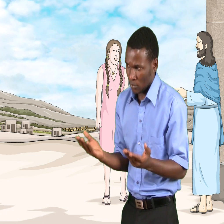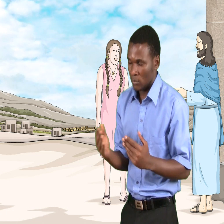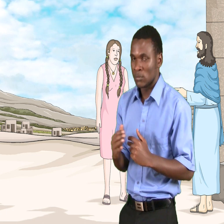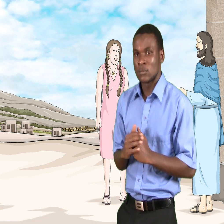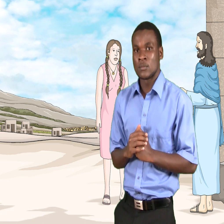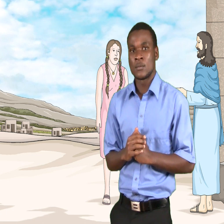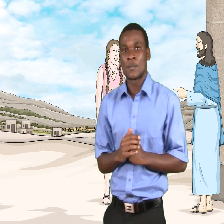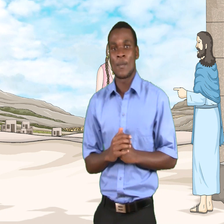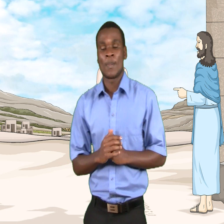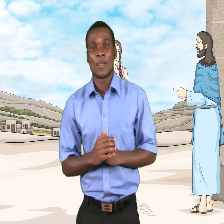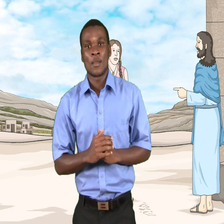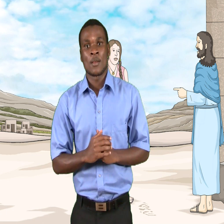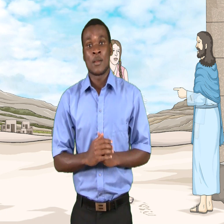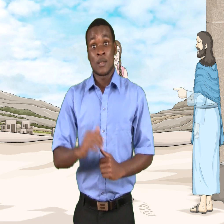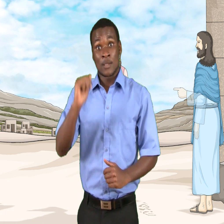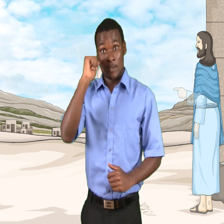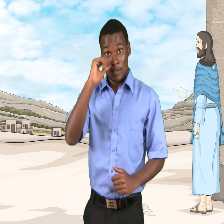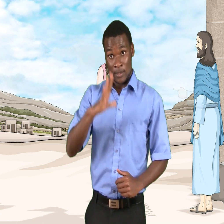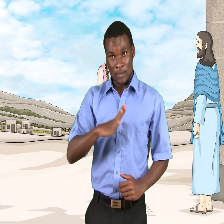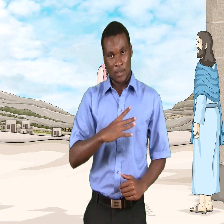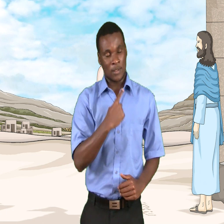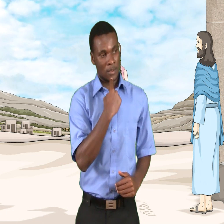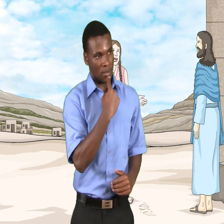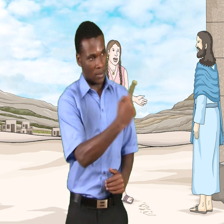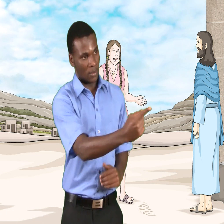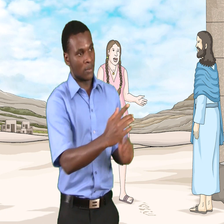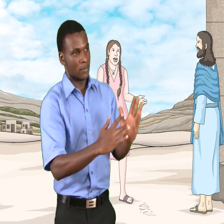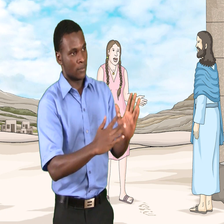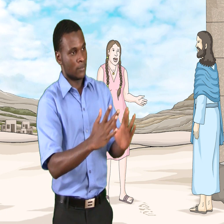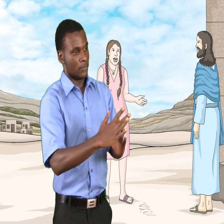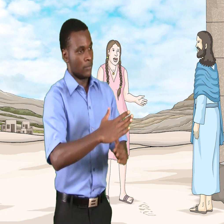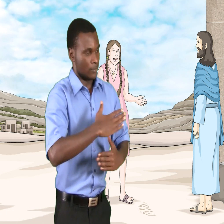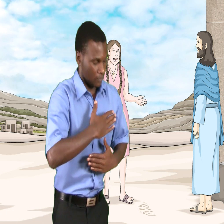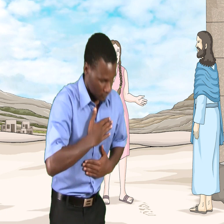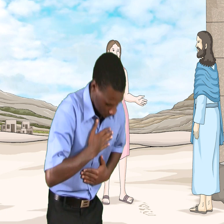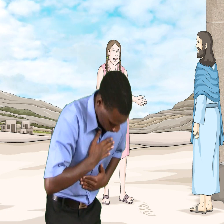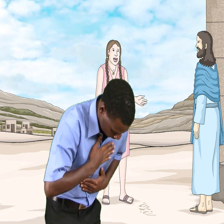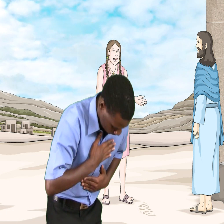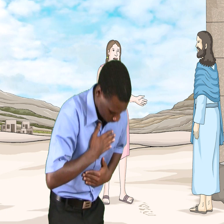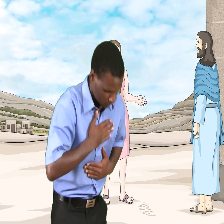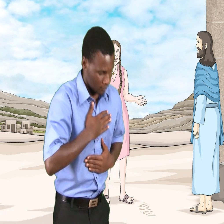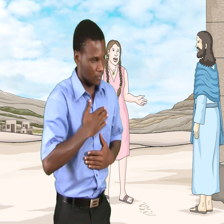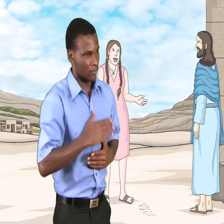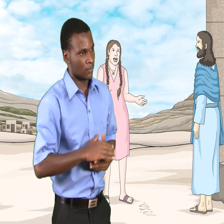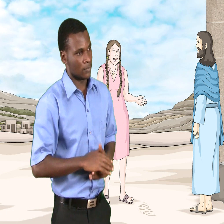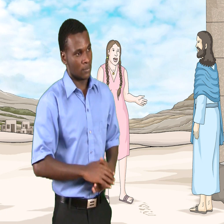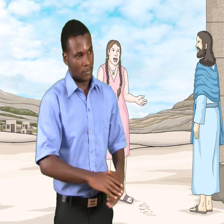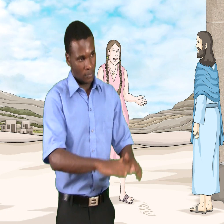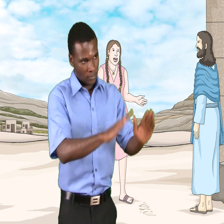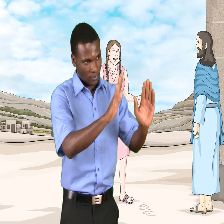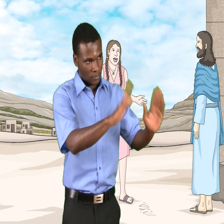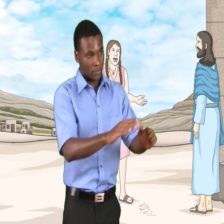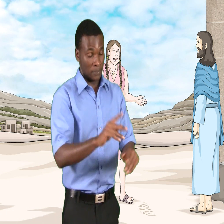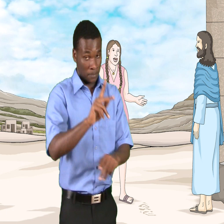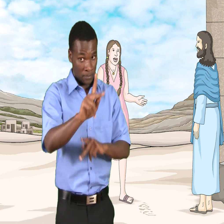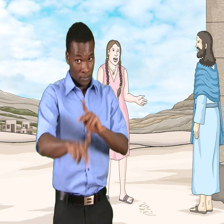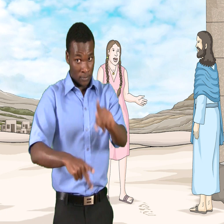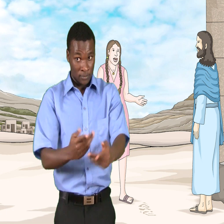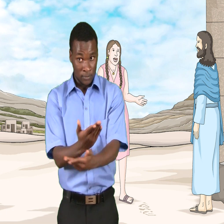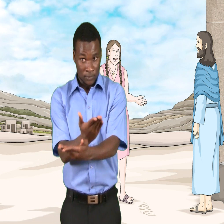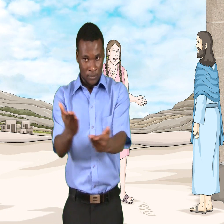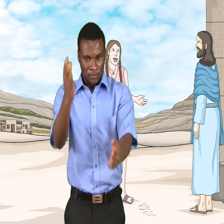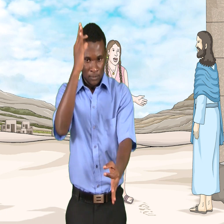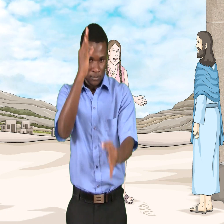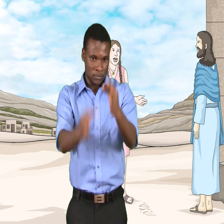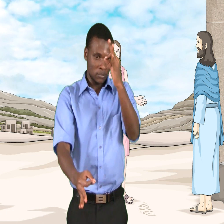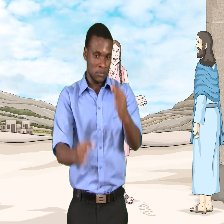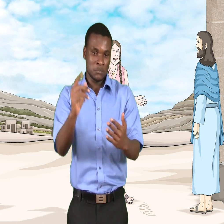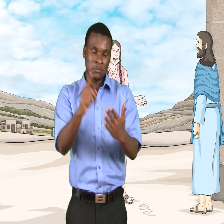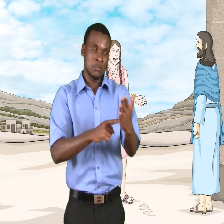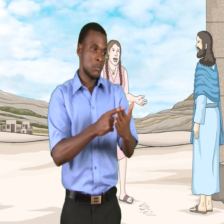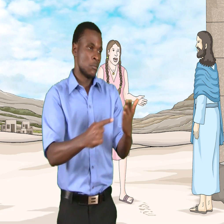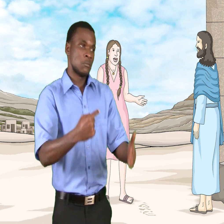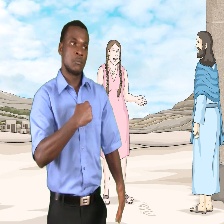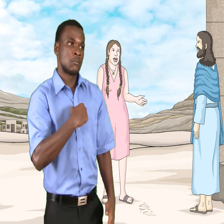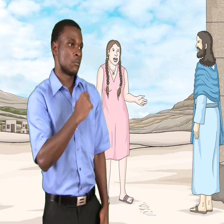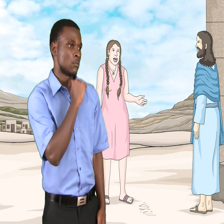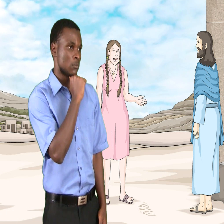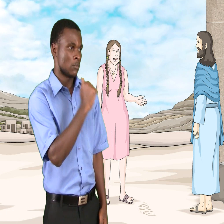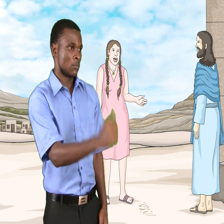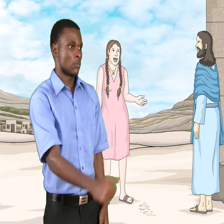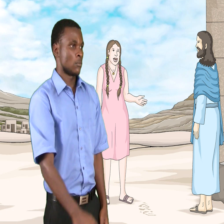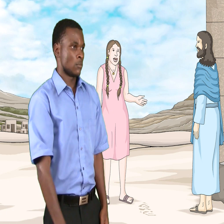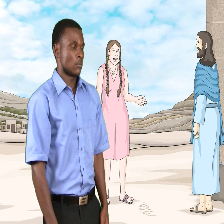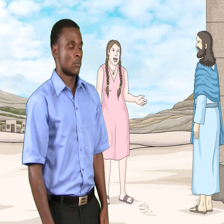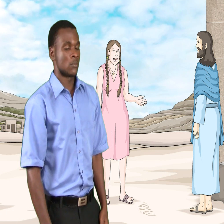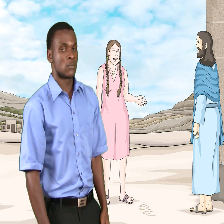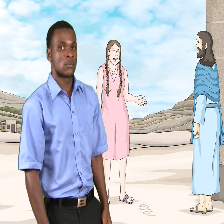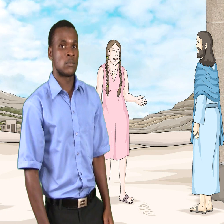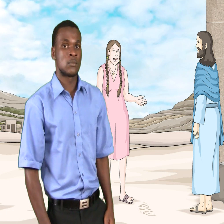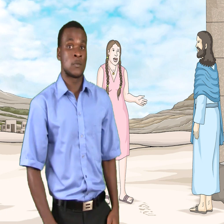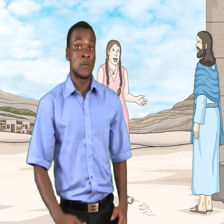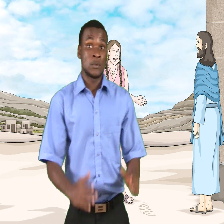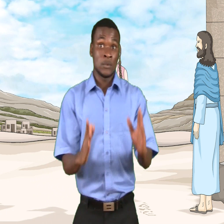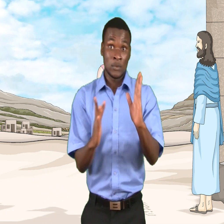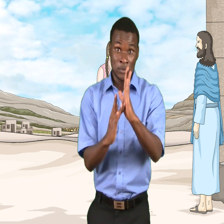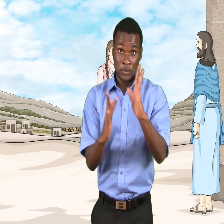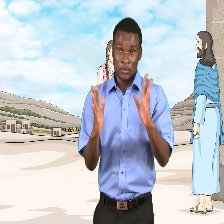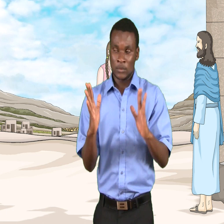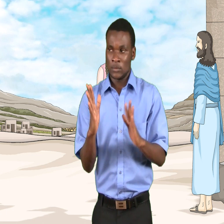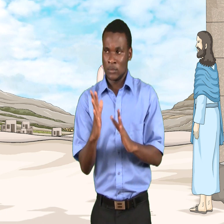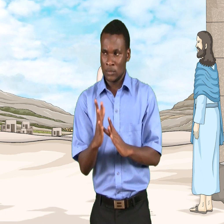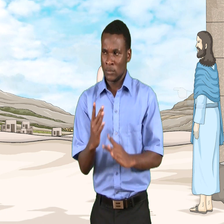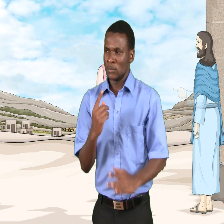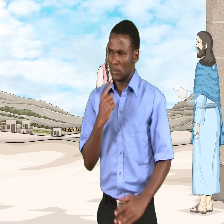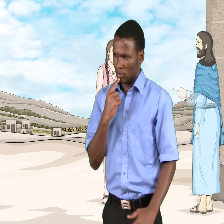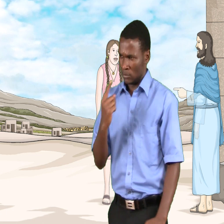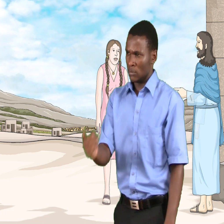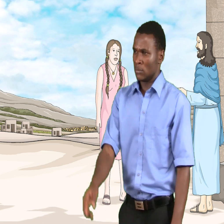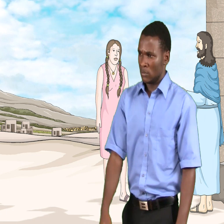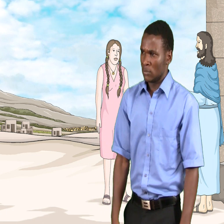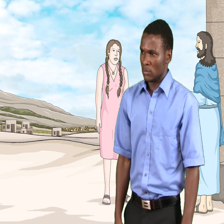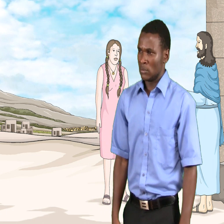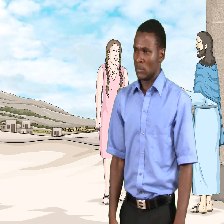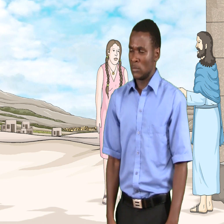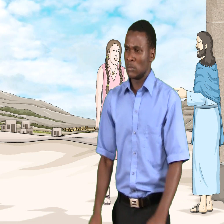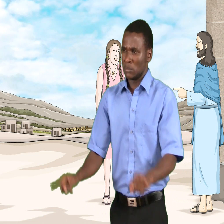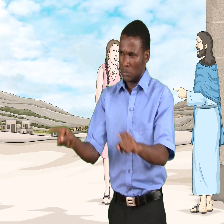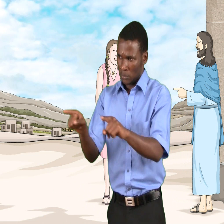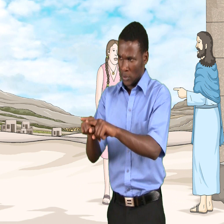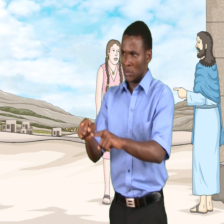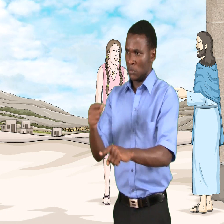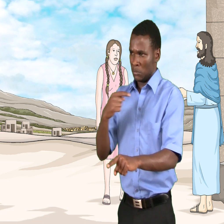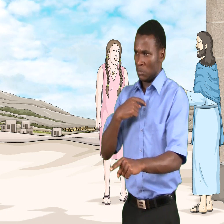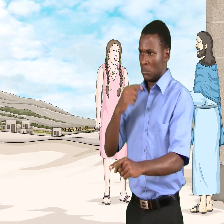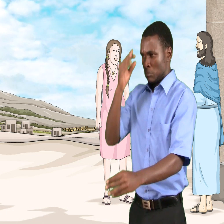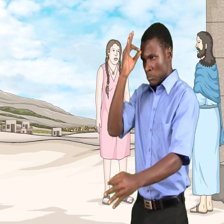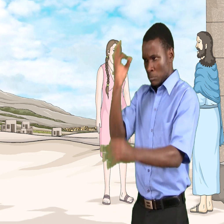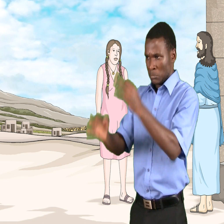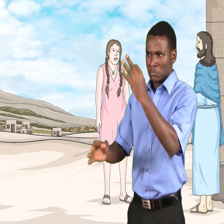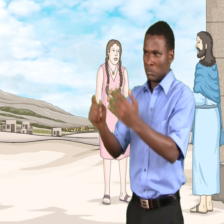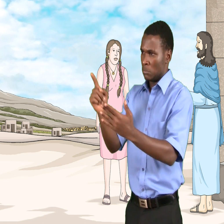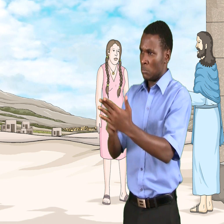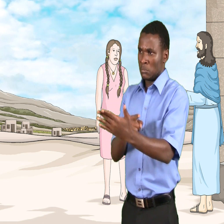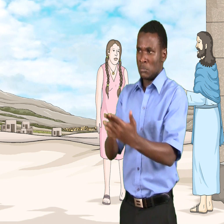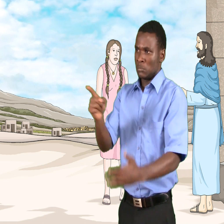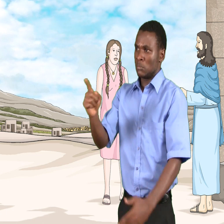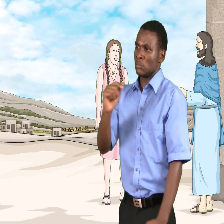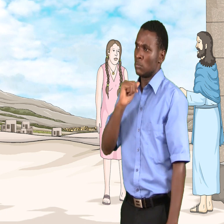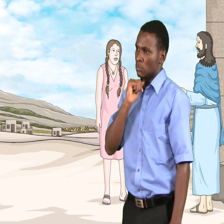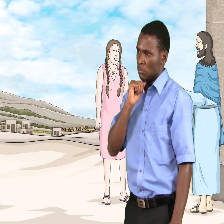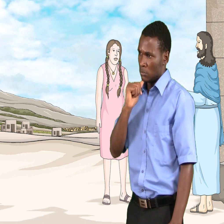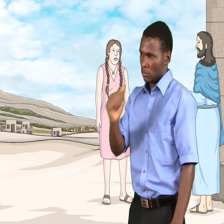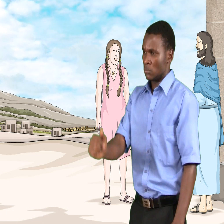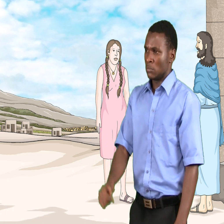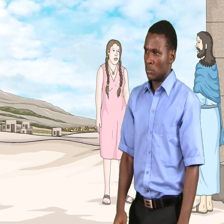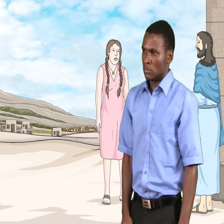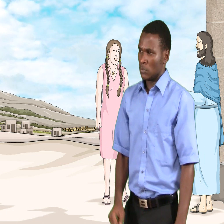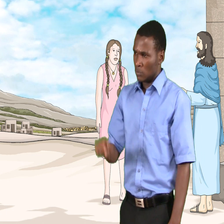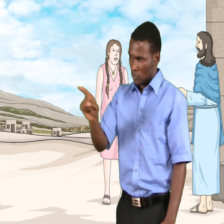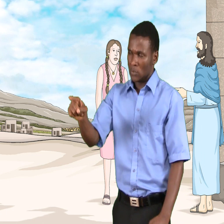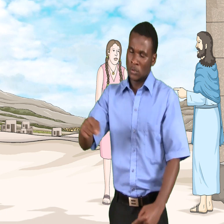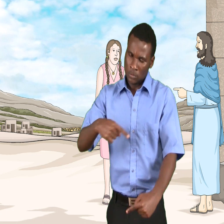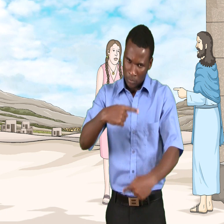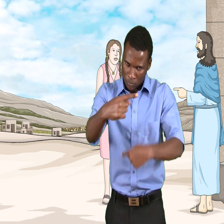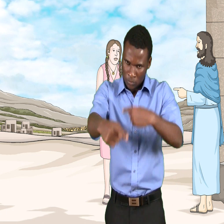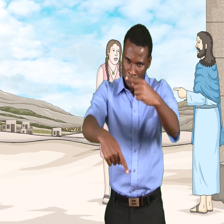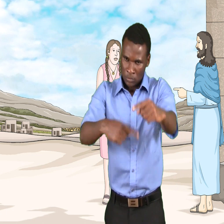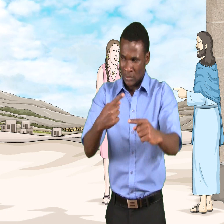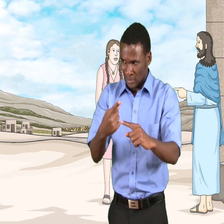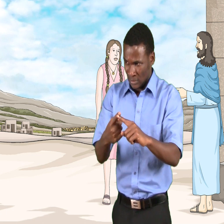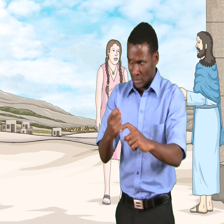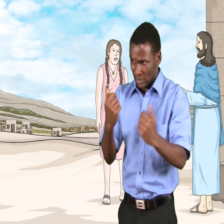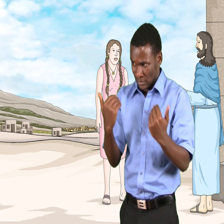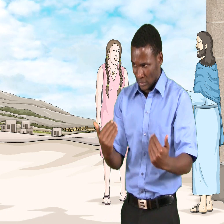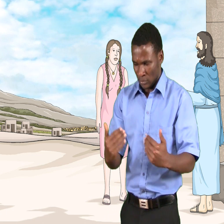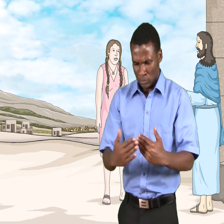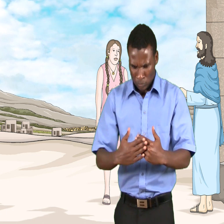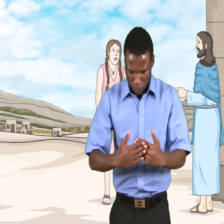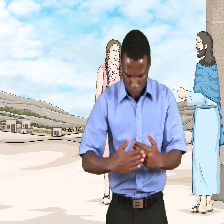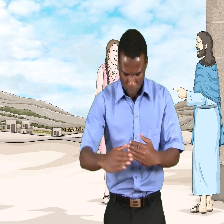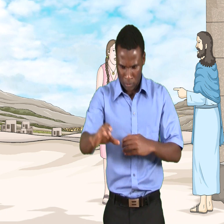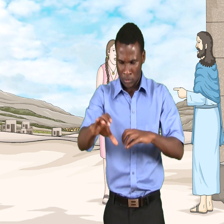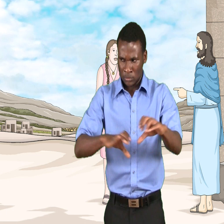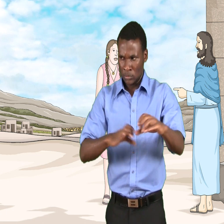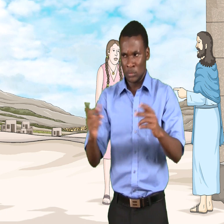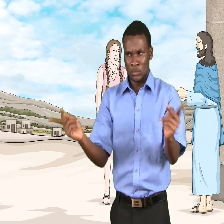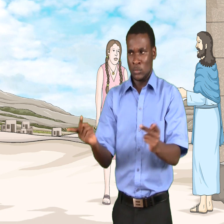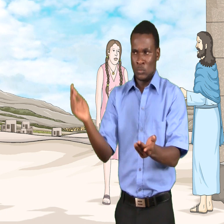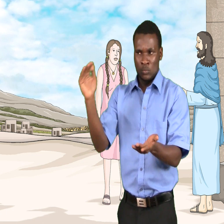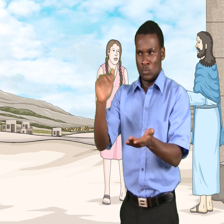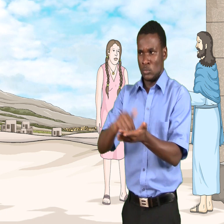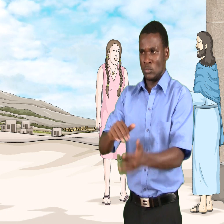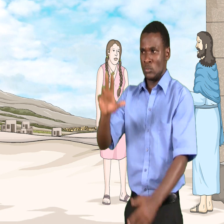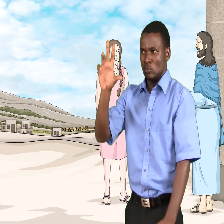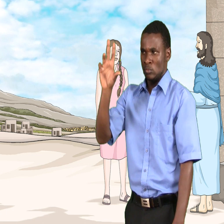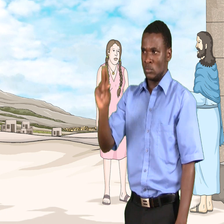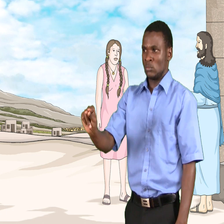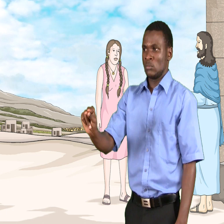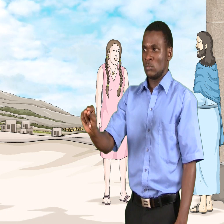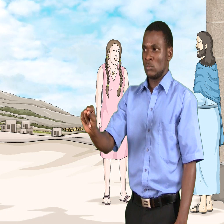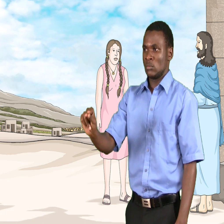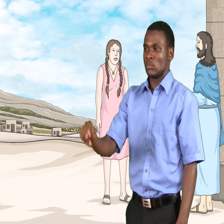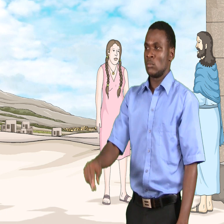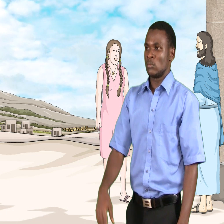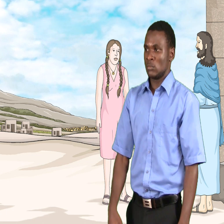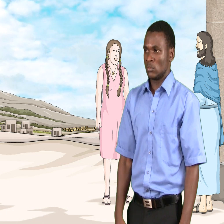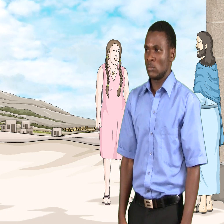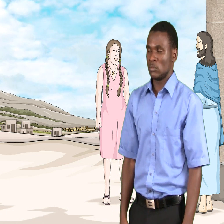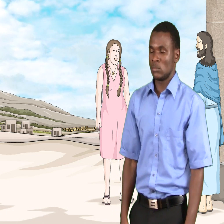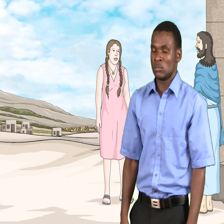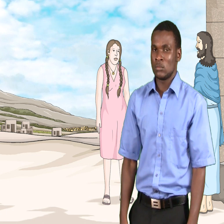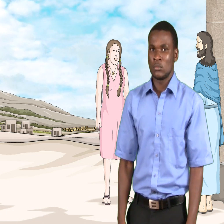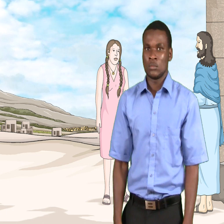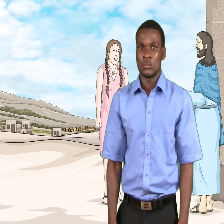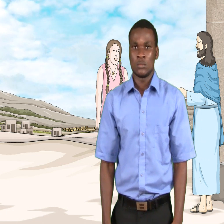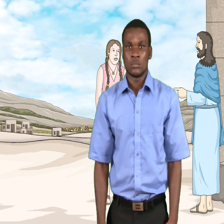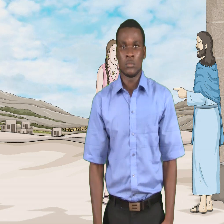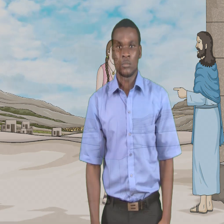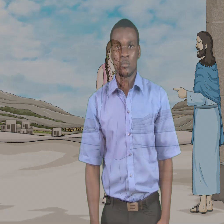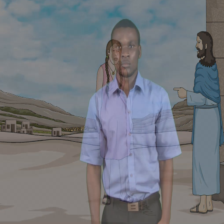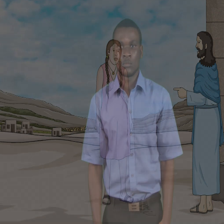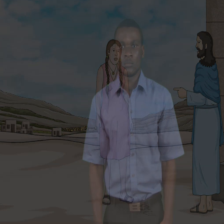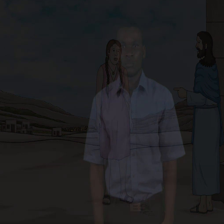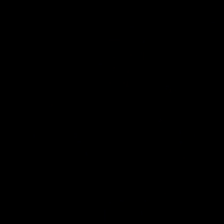“No one, Lord,” she answered. “Then neither do I condemn you,” Jesus declared. “Now go and sin no more.”